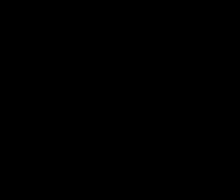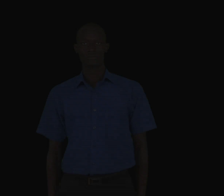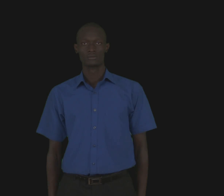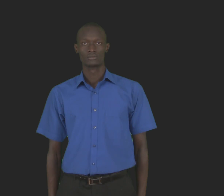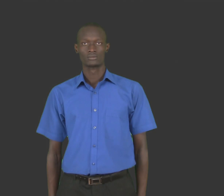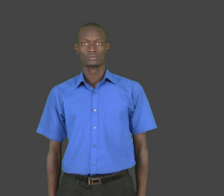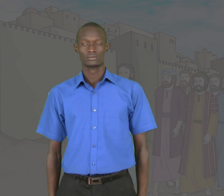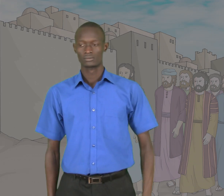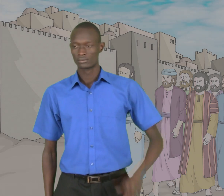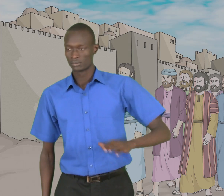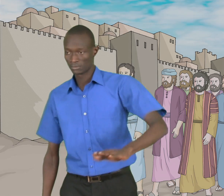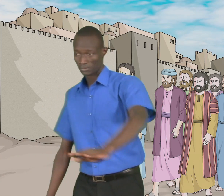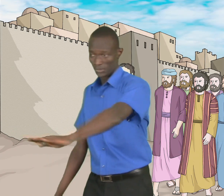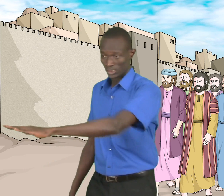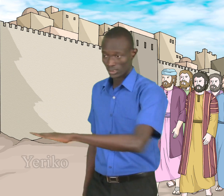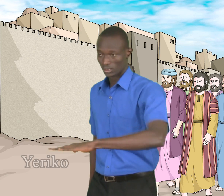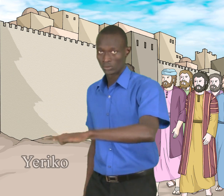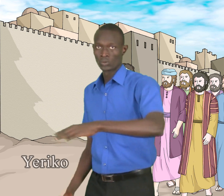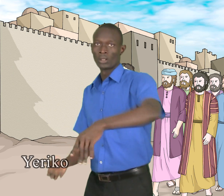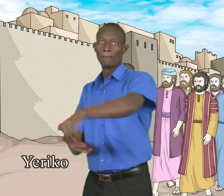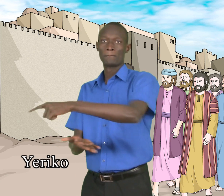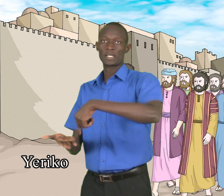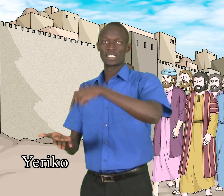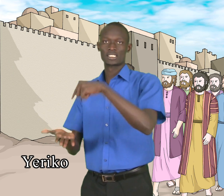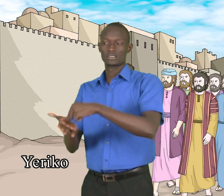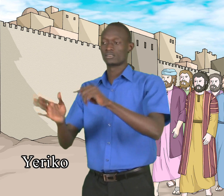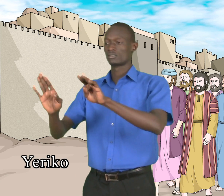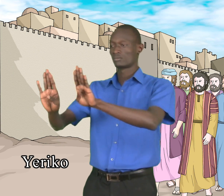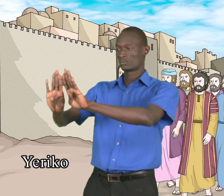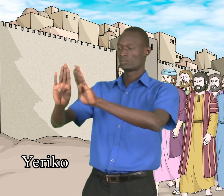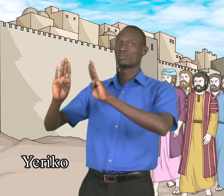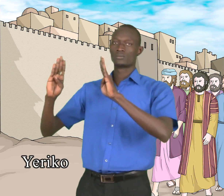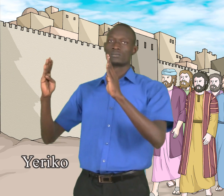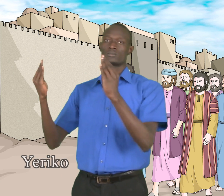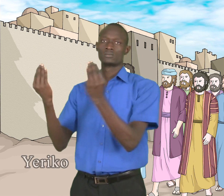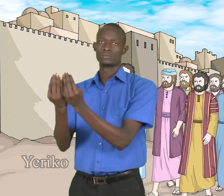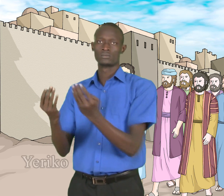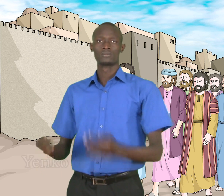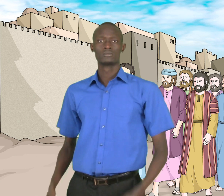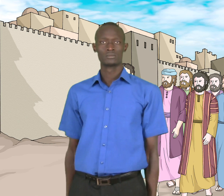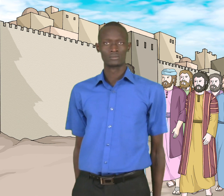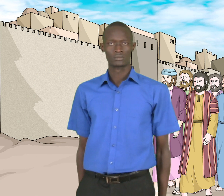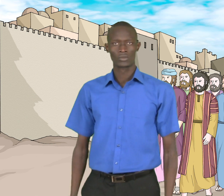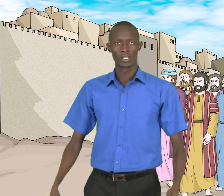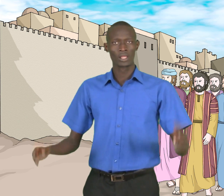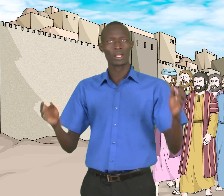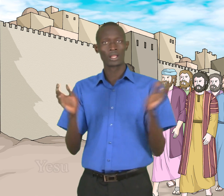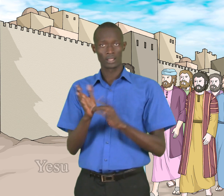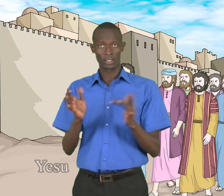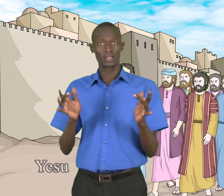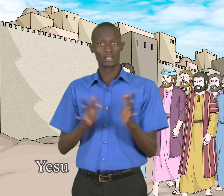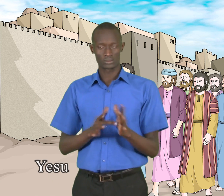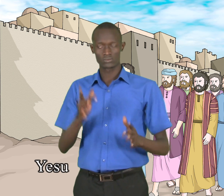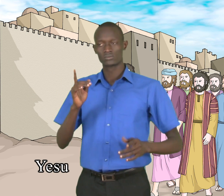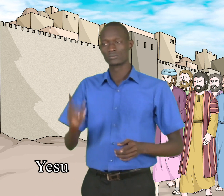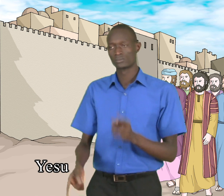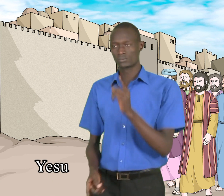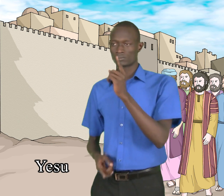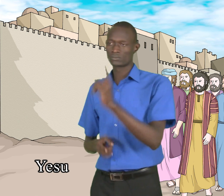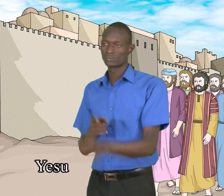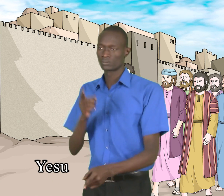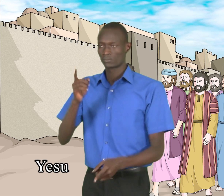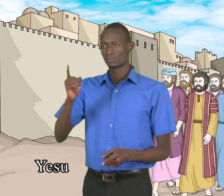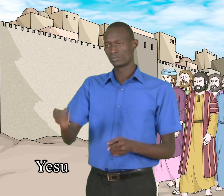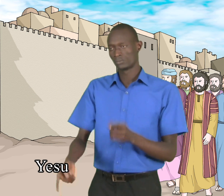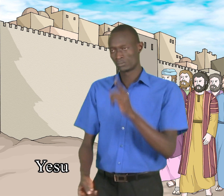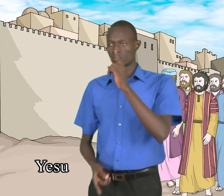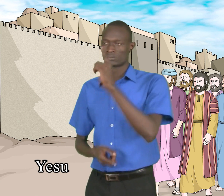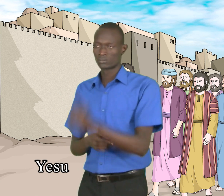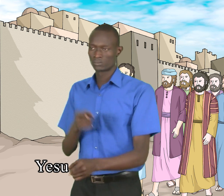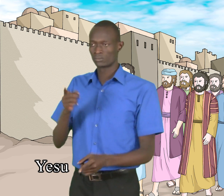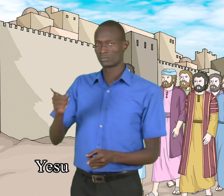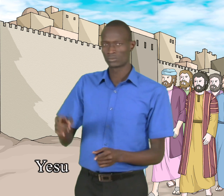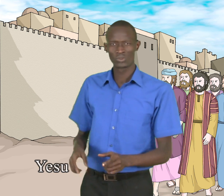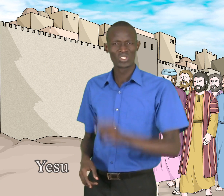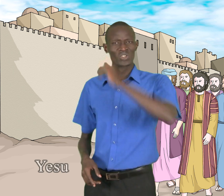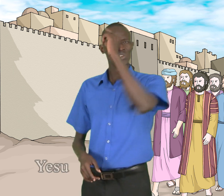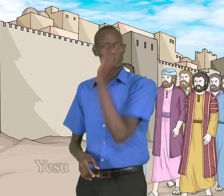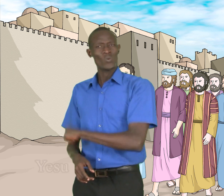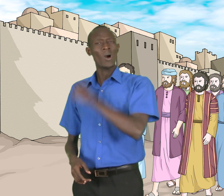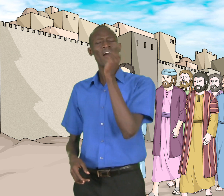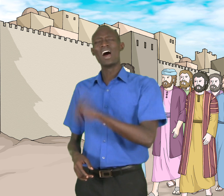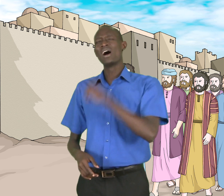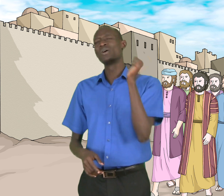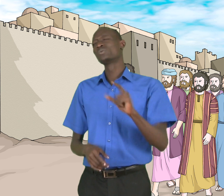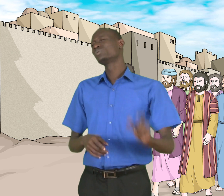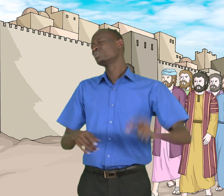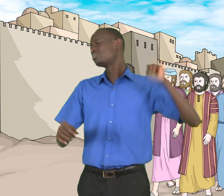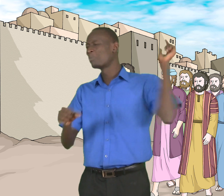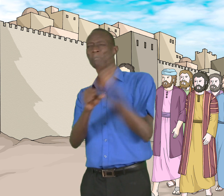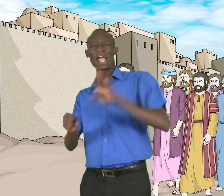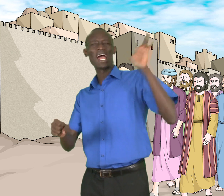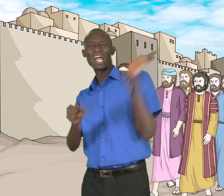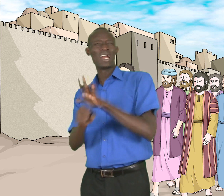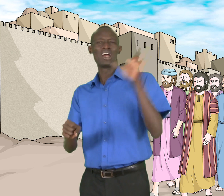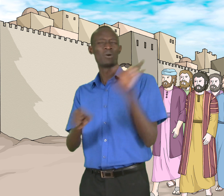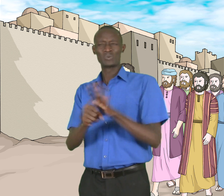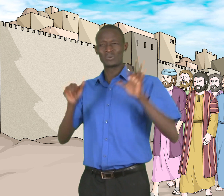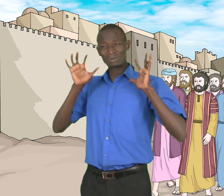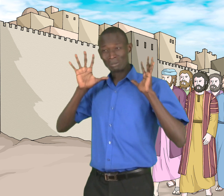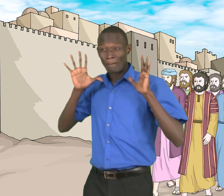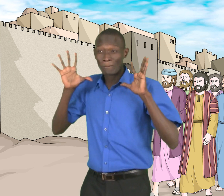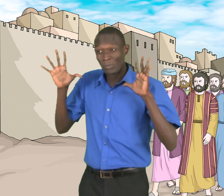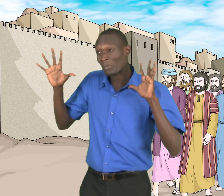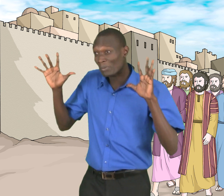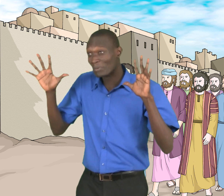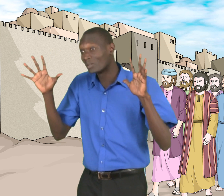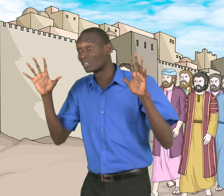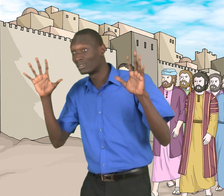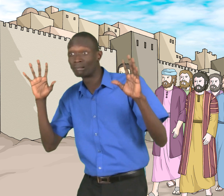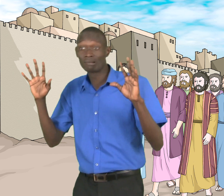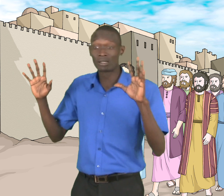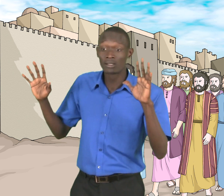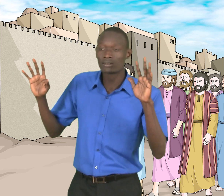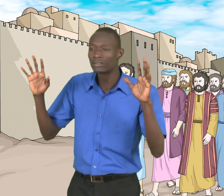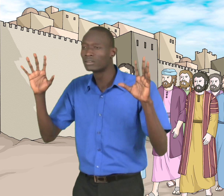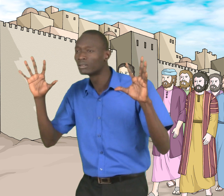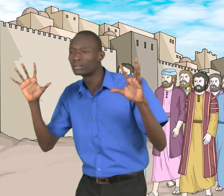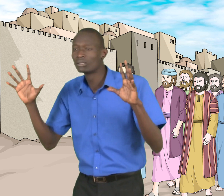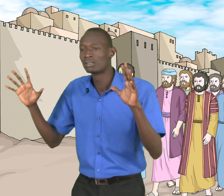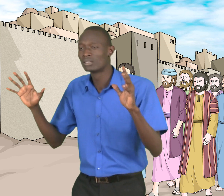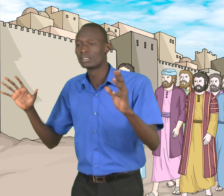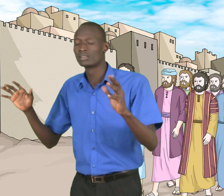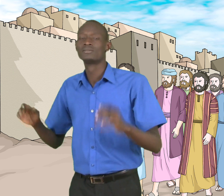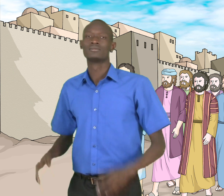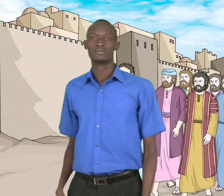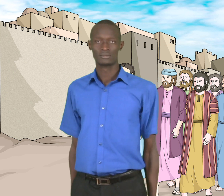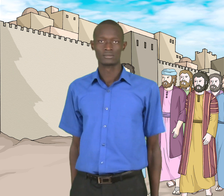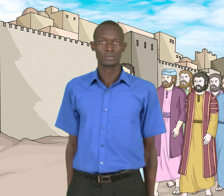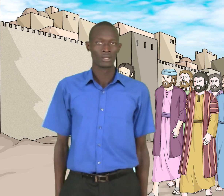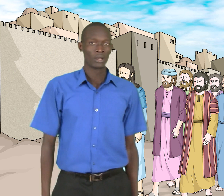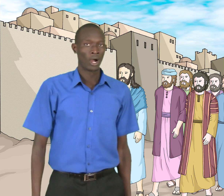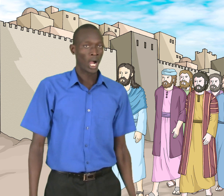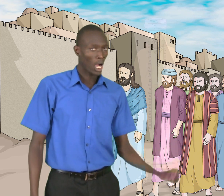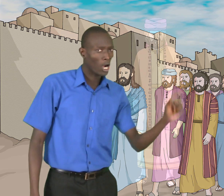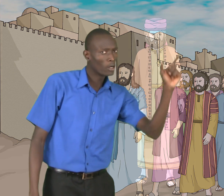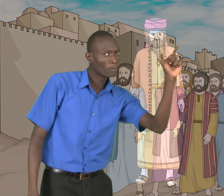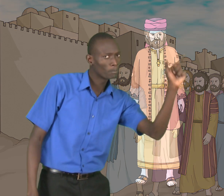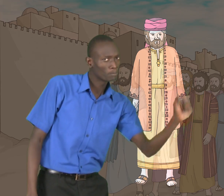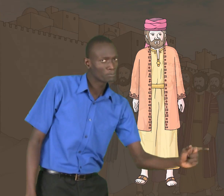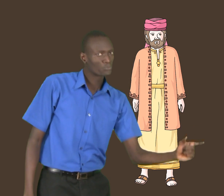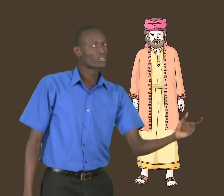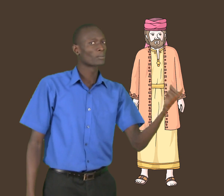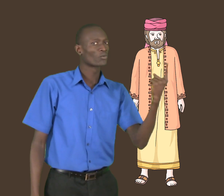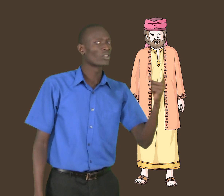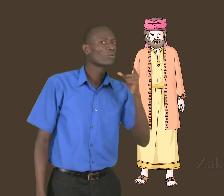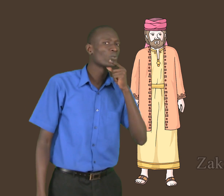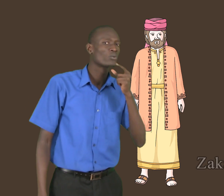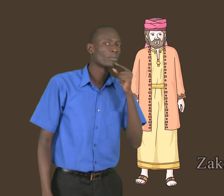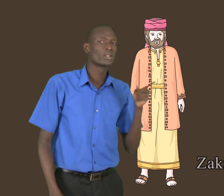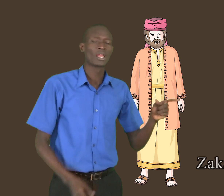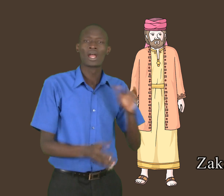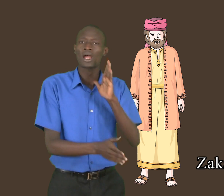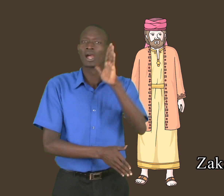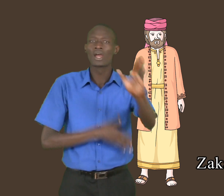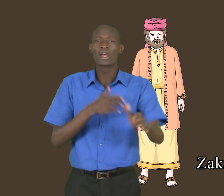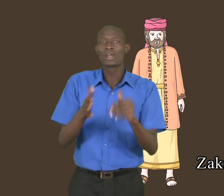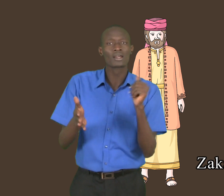Then Jesus entered Jericho and was passing through.